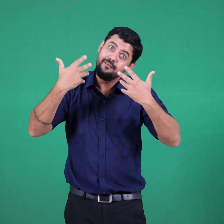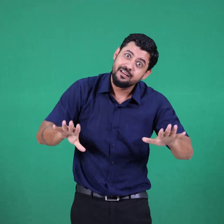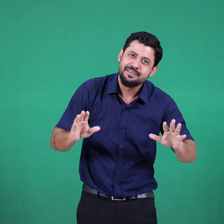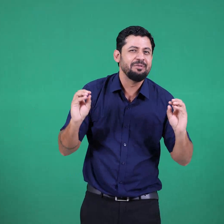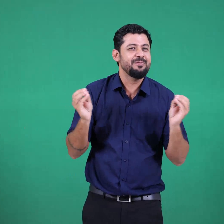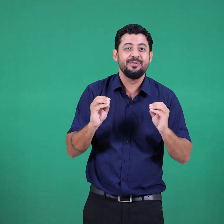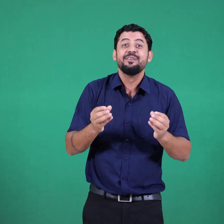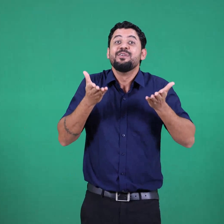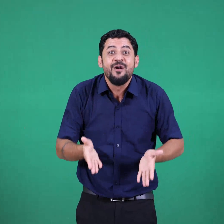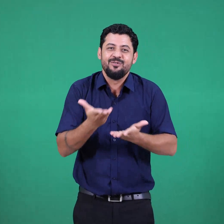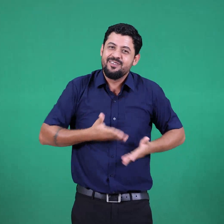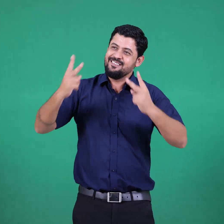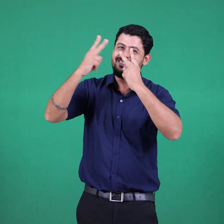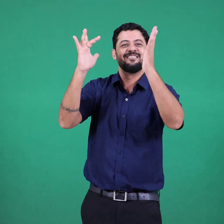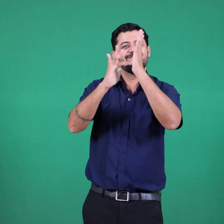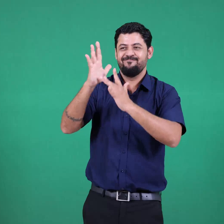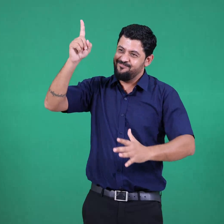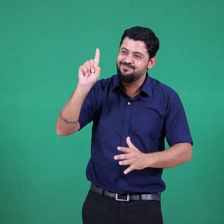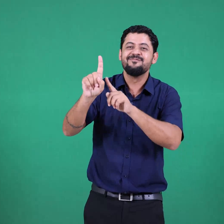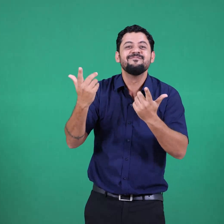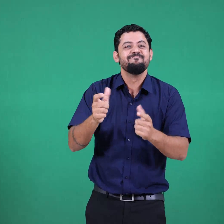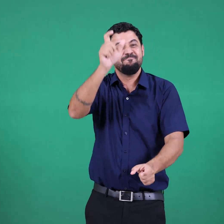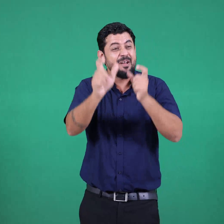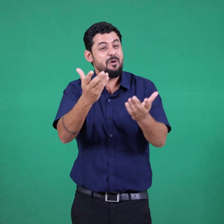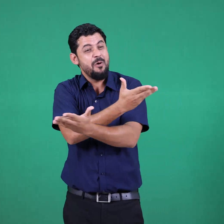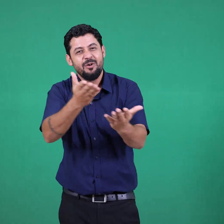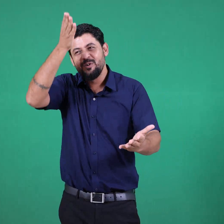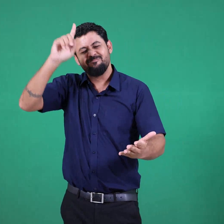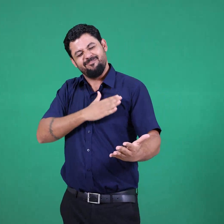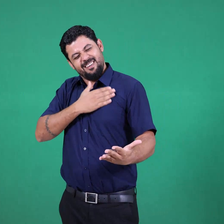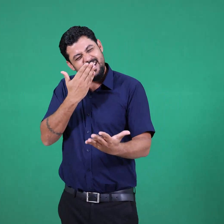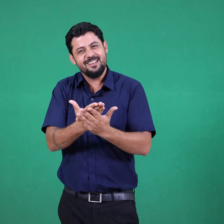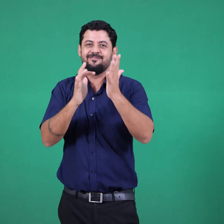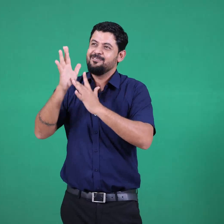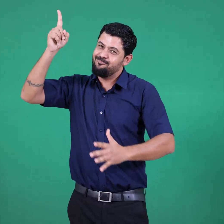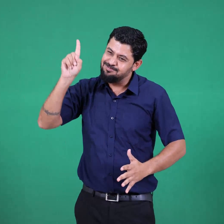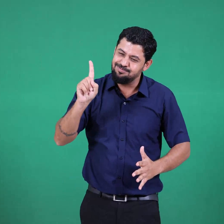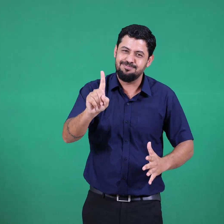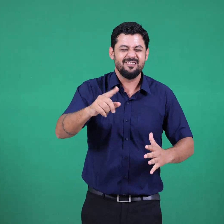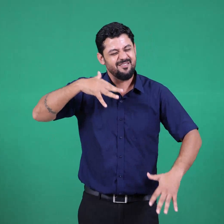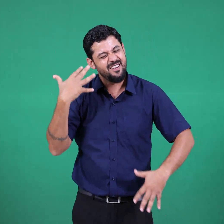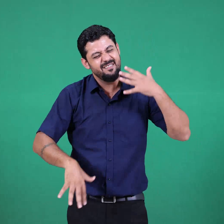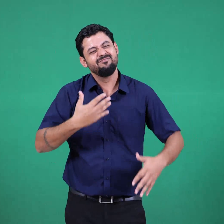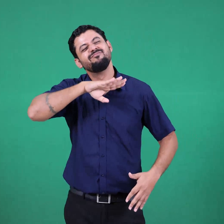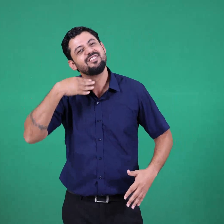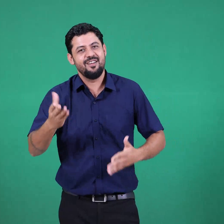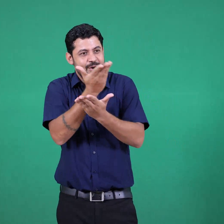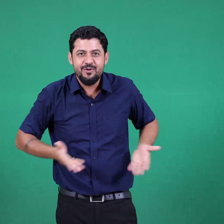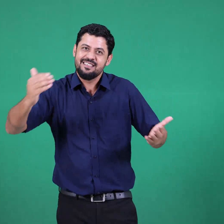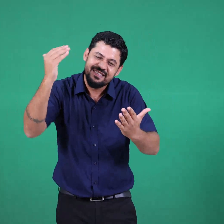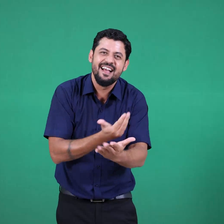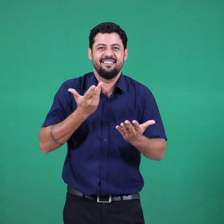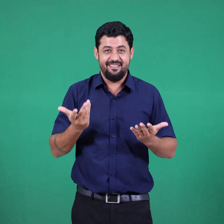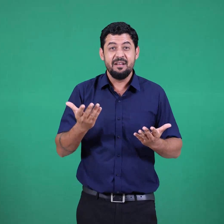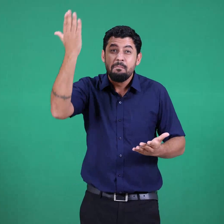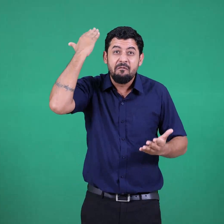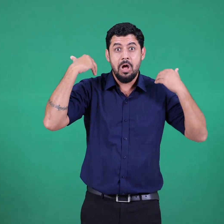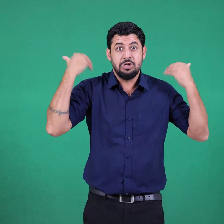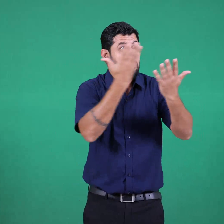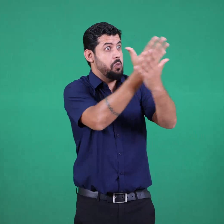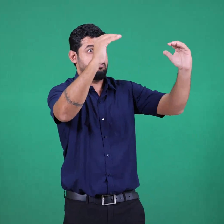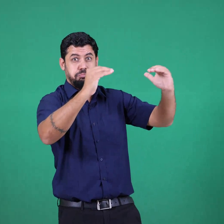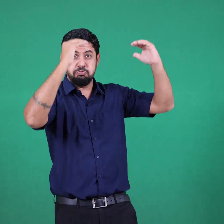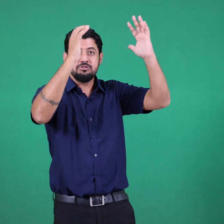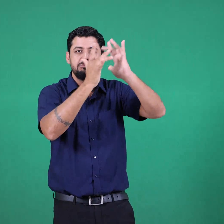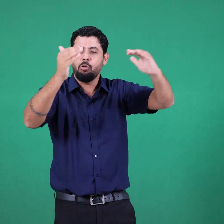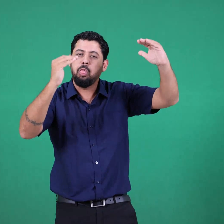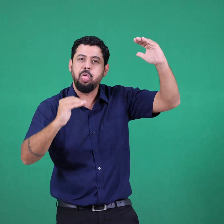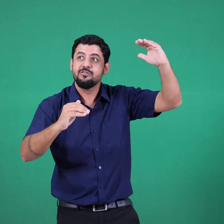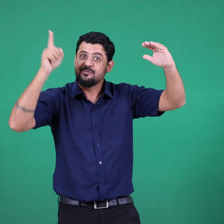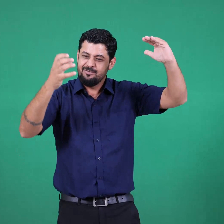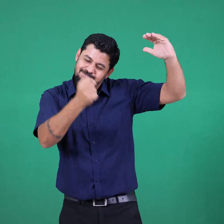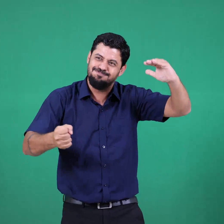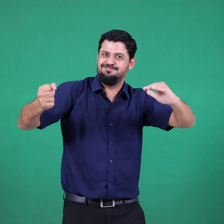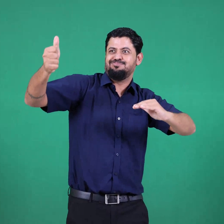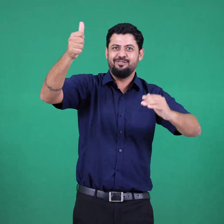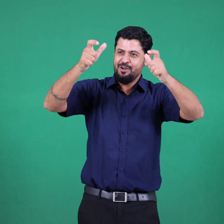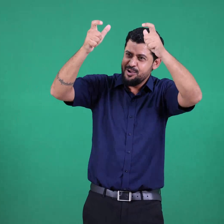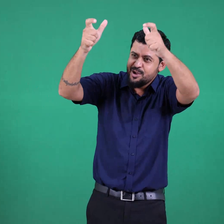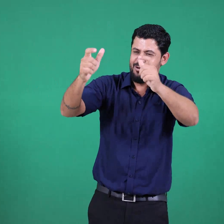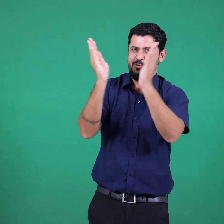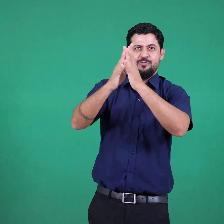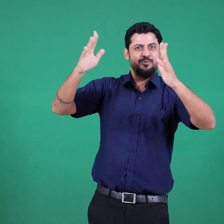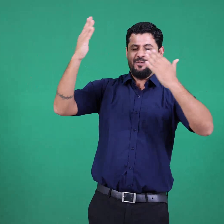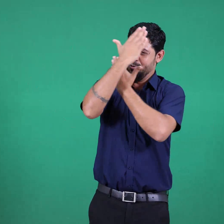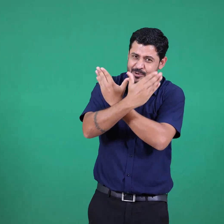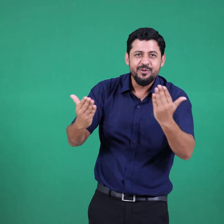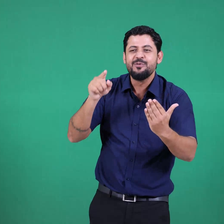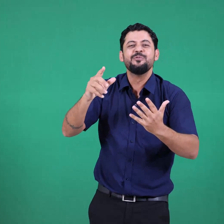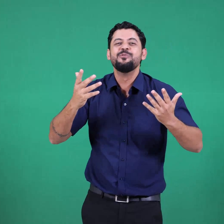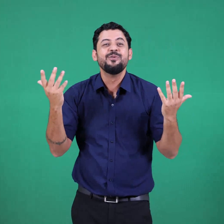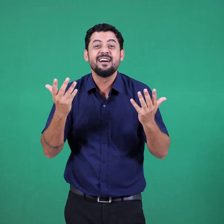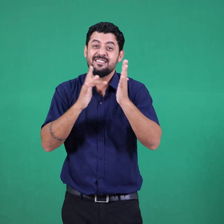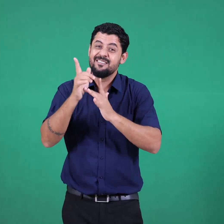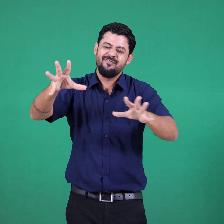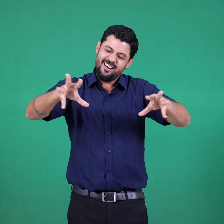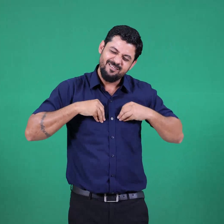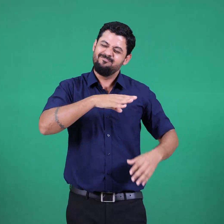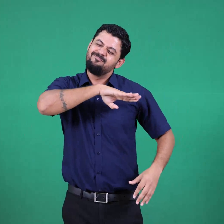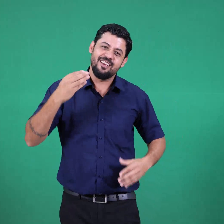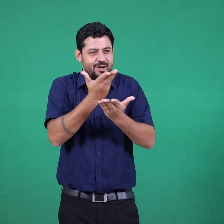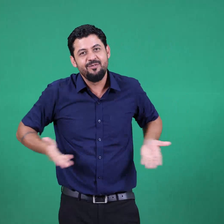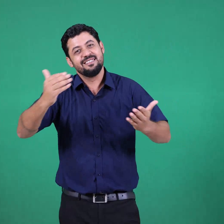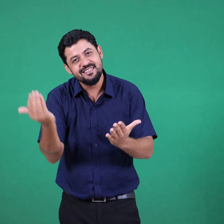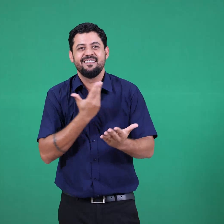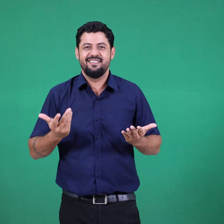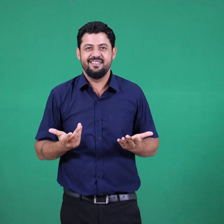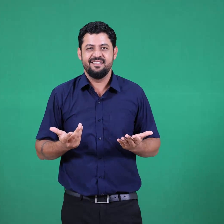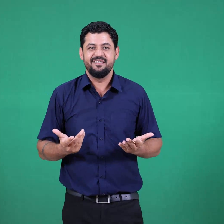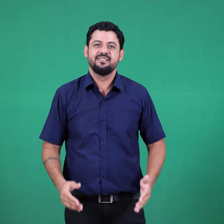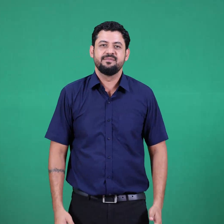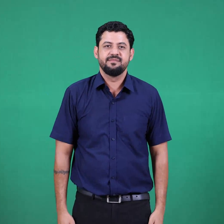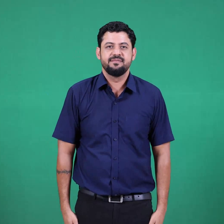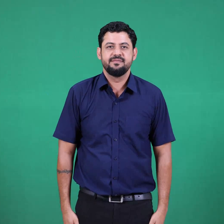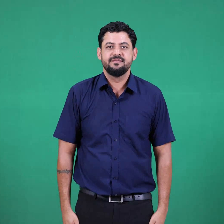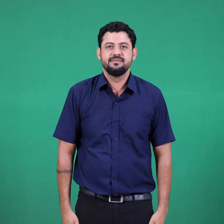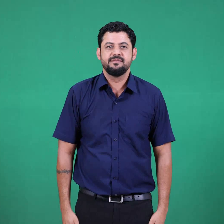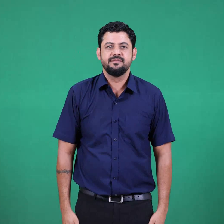But we see Jesus, who was made a little lower than the angels, now crowned with glory and honor because He suffered death, so that by the grace of God He might taste death for everyone.